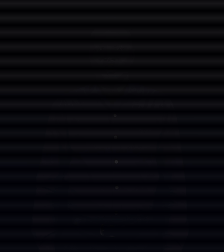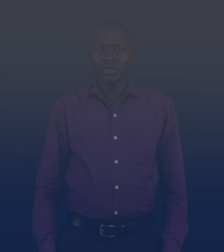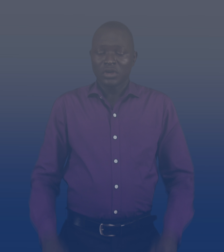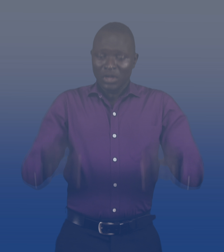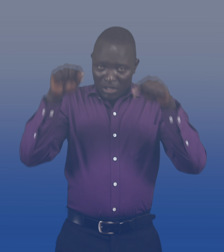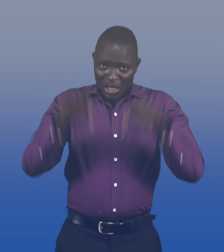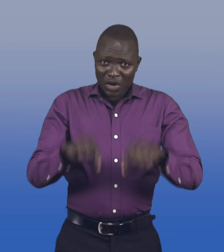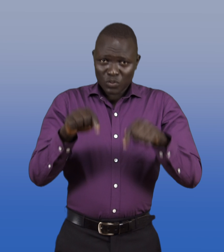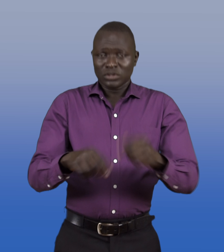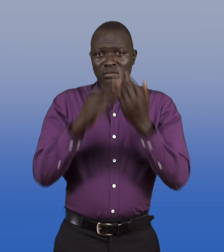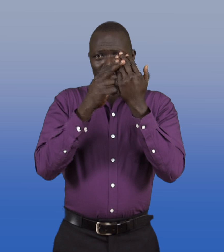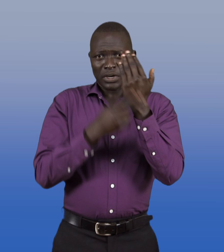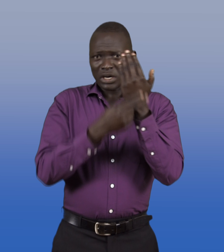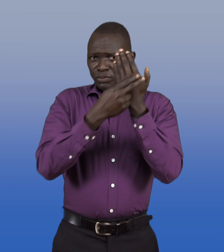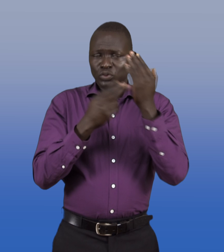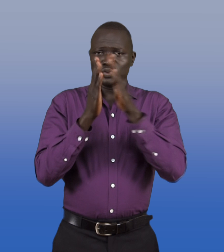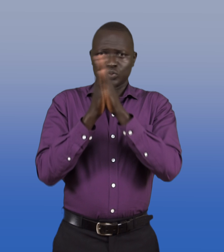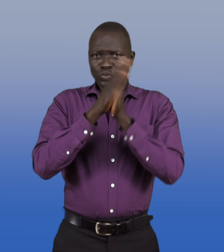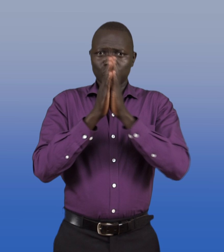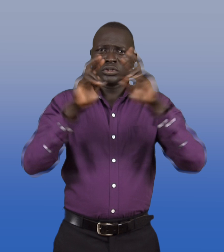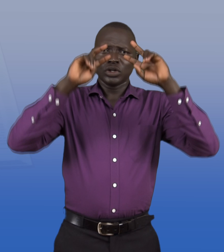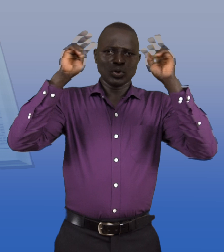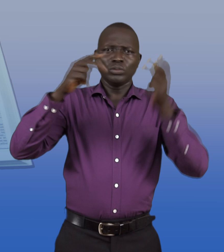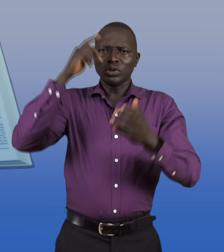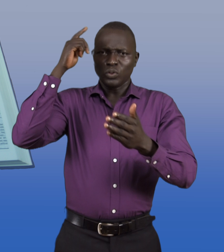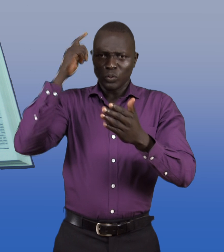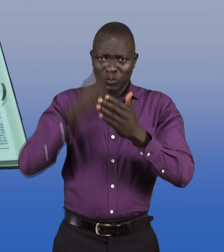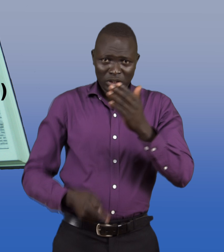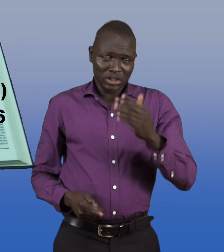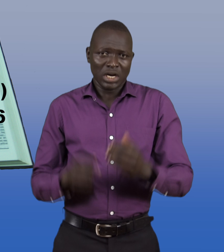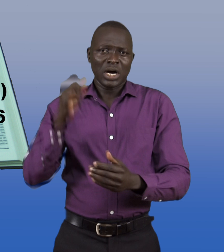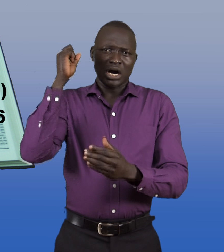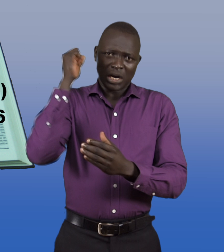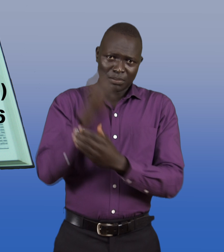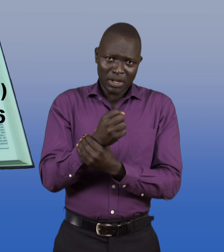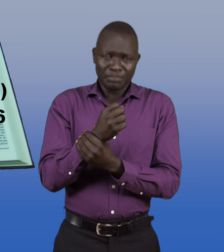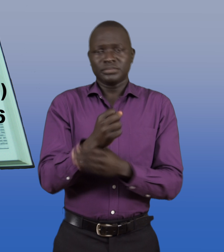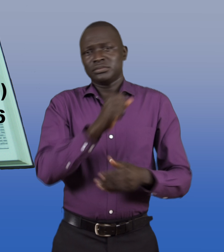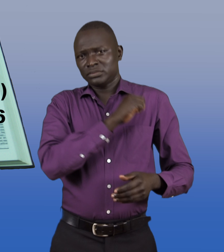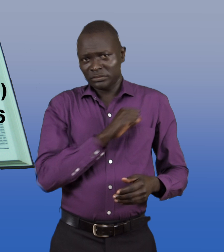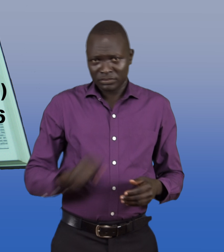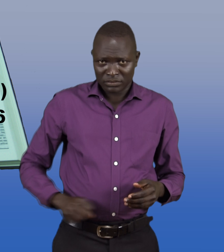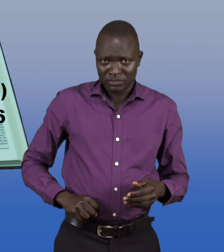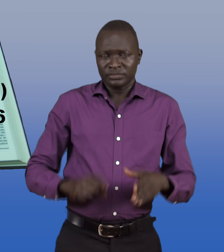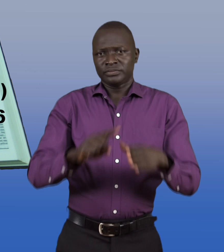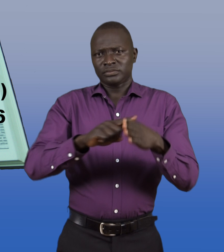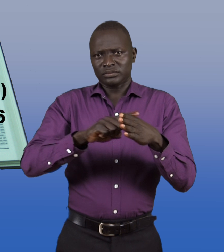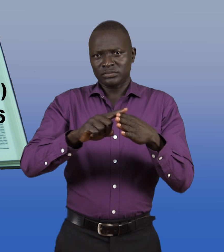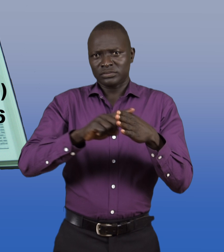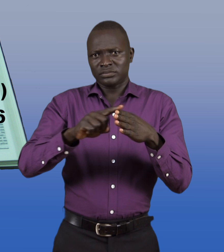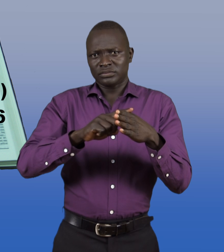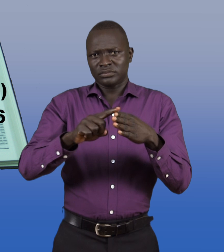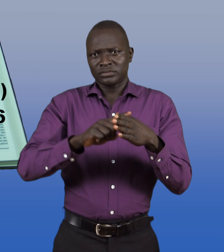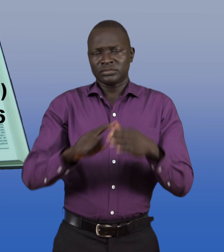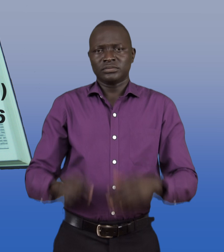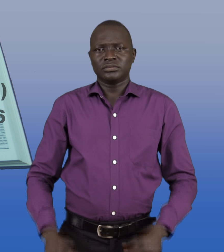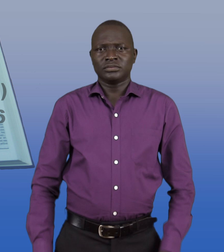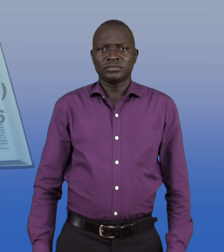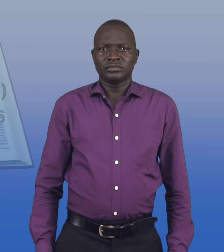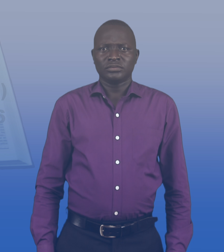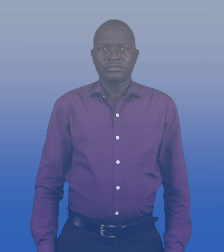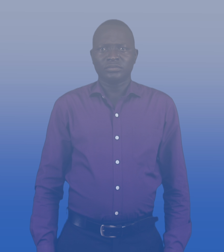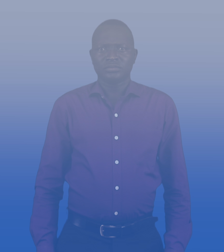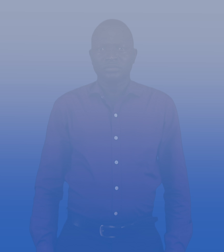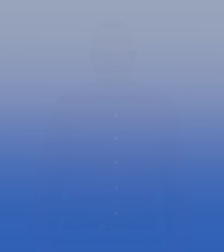Abram and Sarai - Hagar